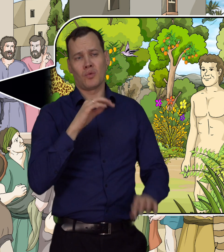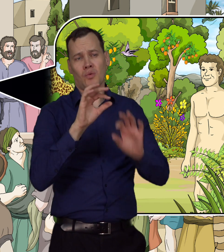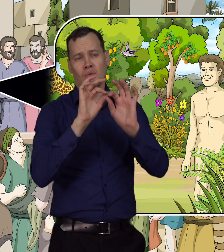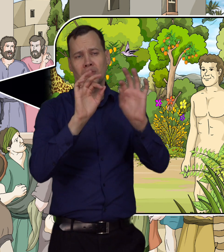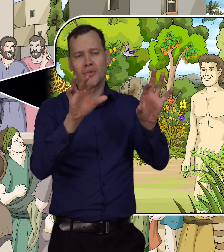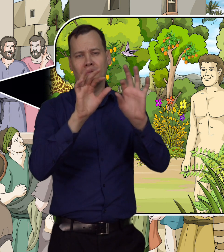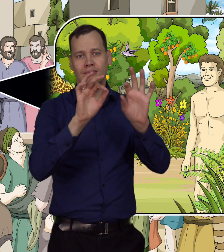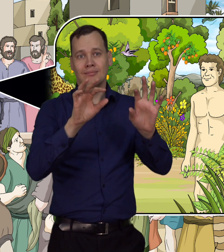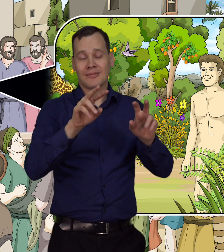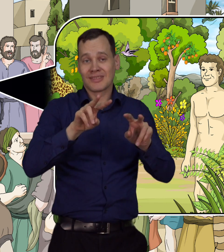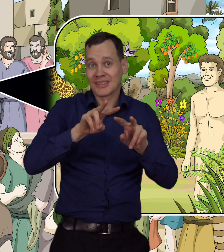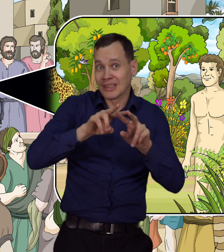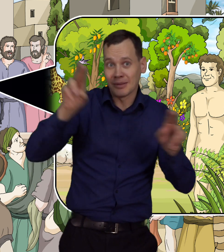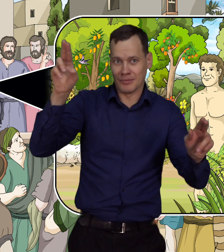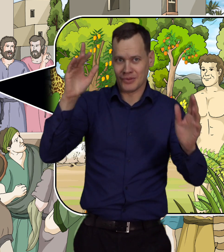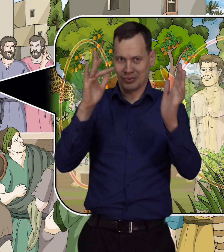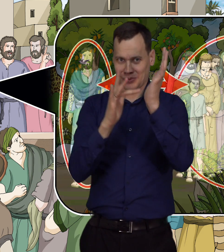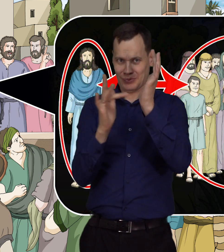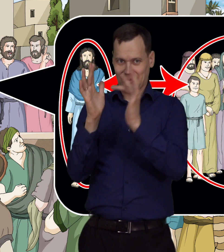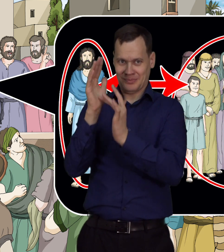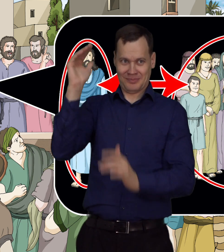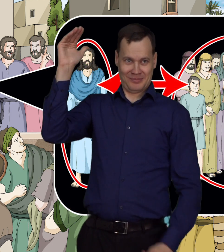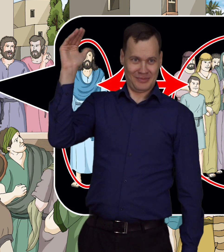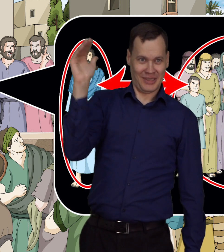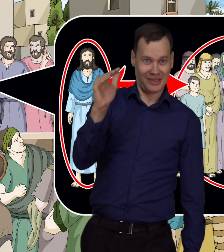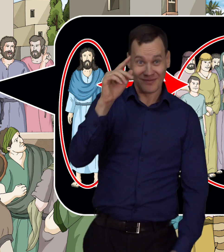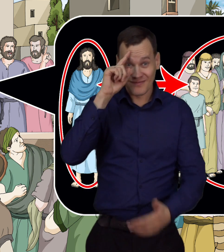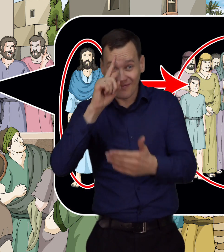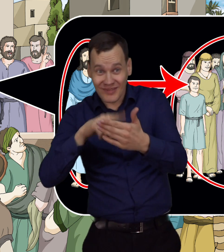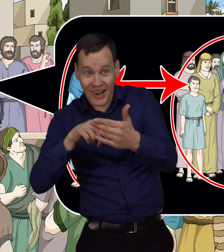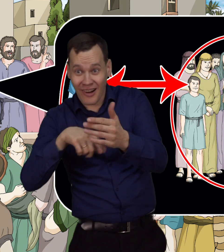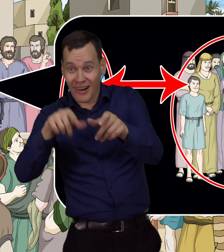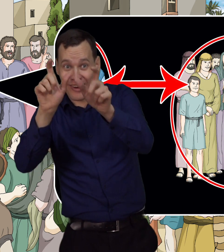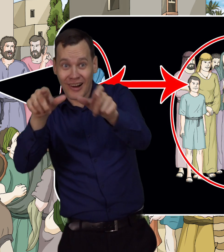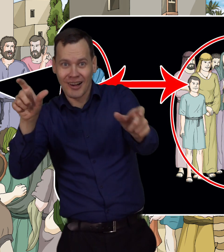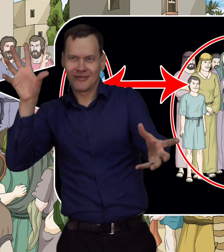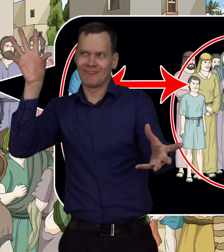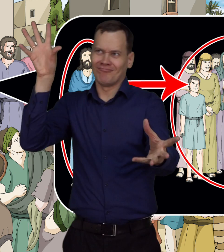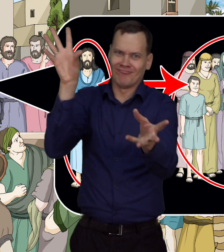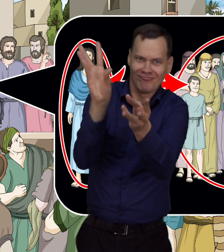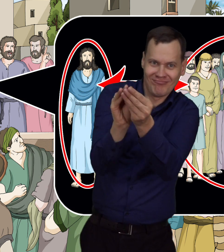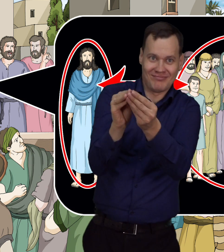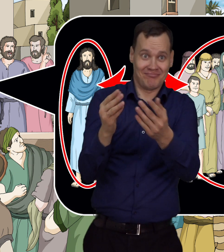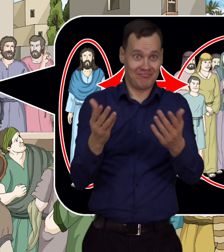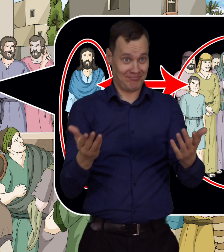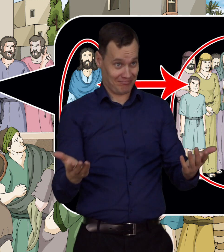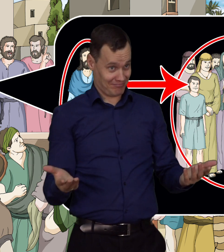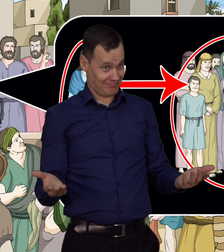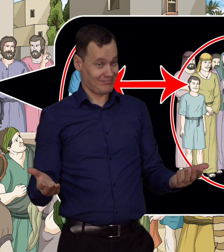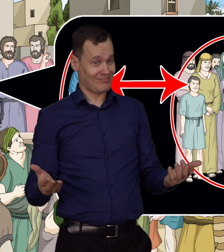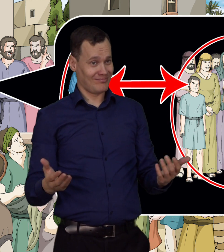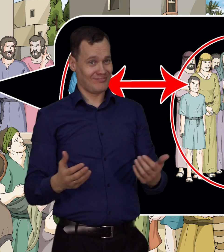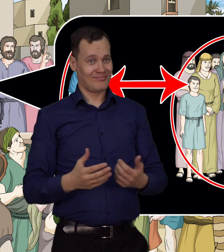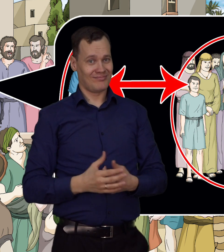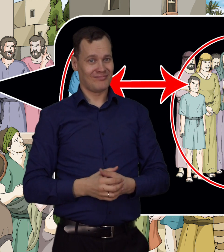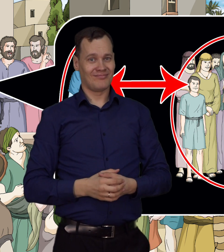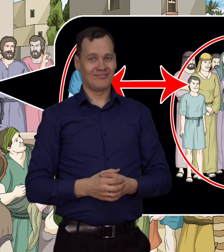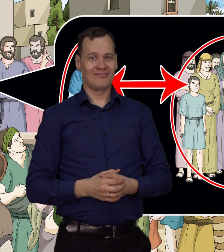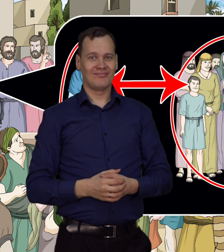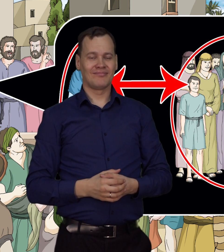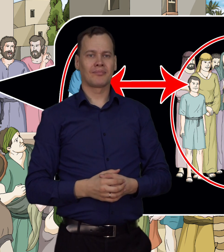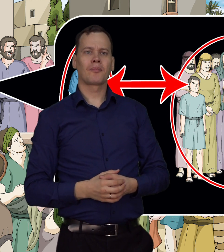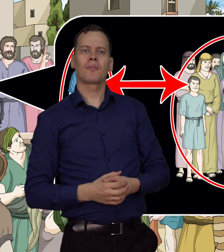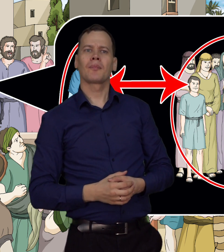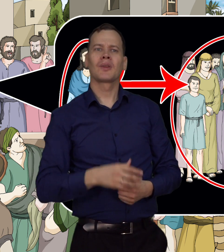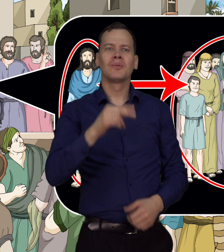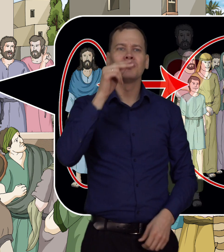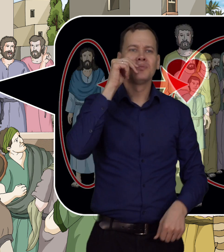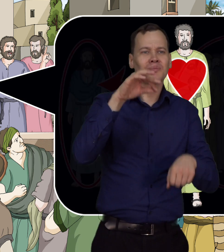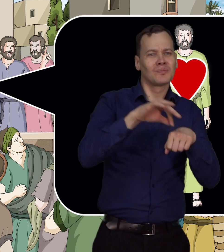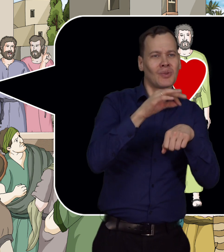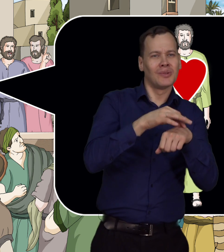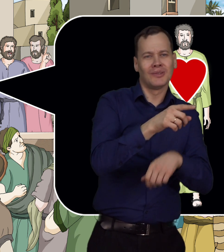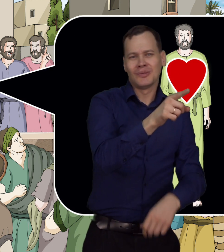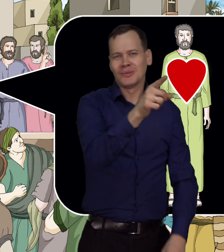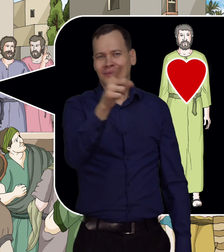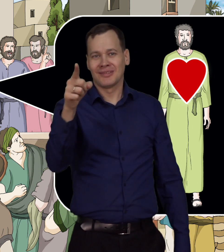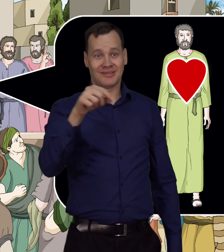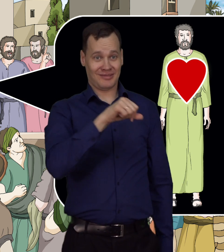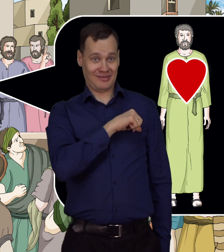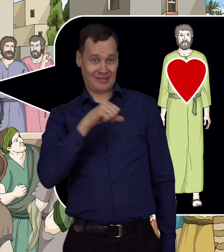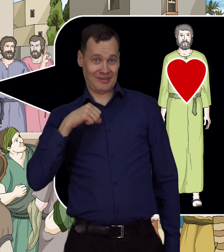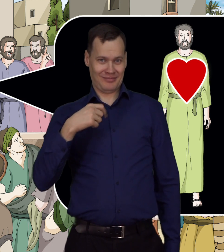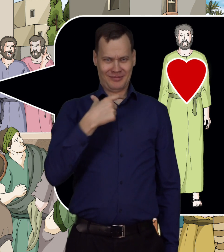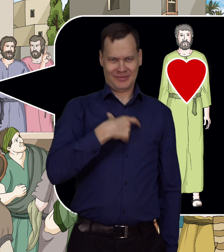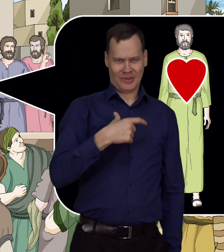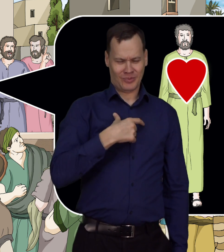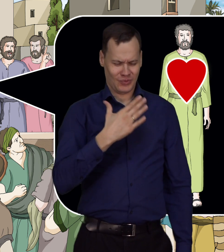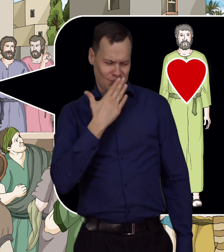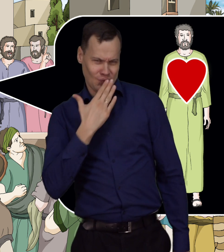This mystery is profound, but I am speaking about Christ and the church.